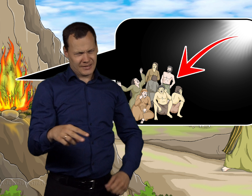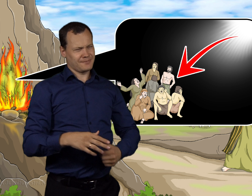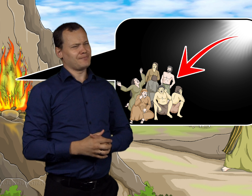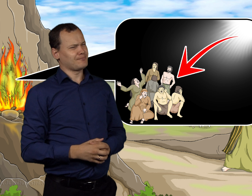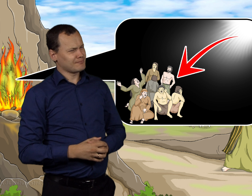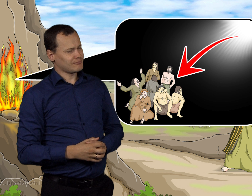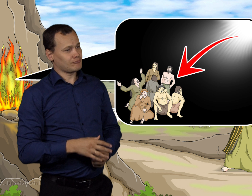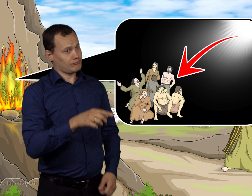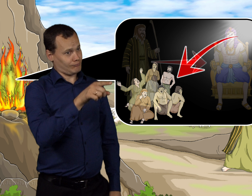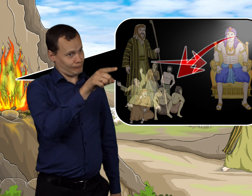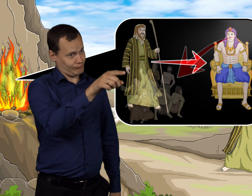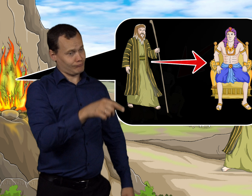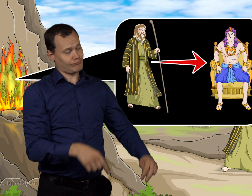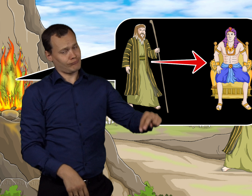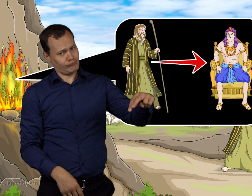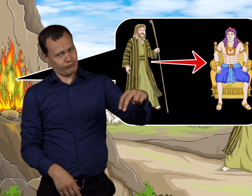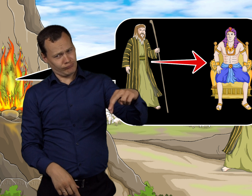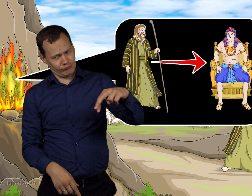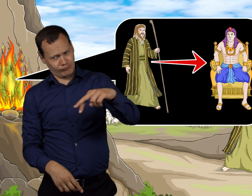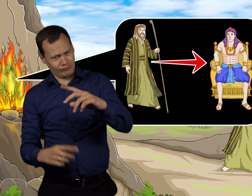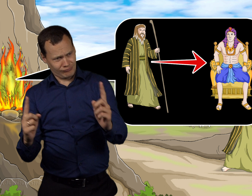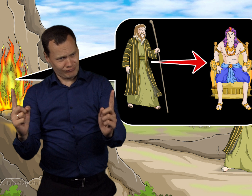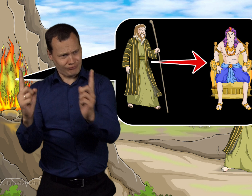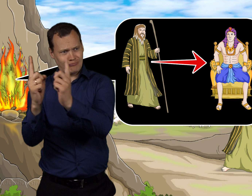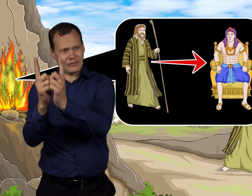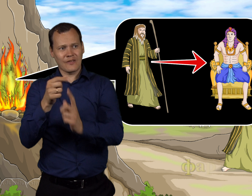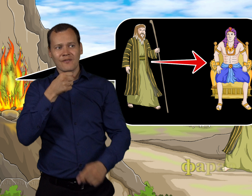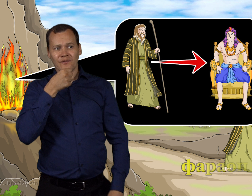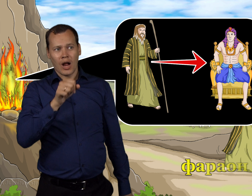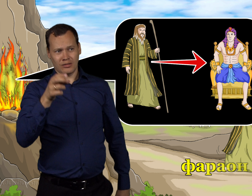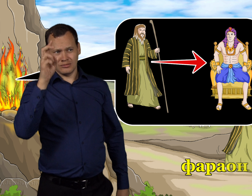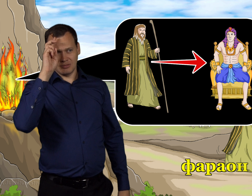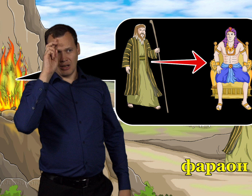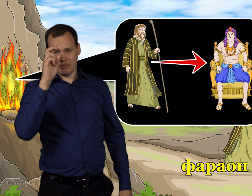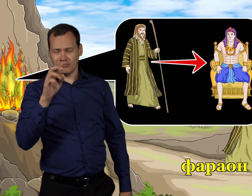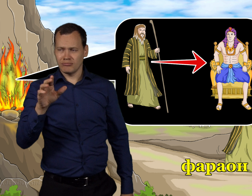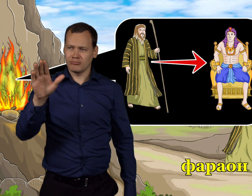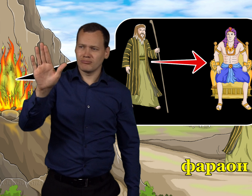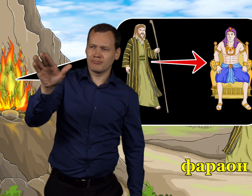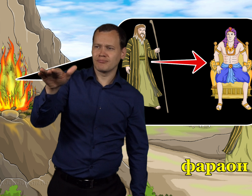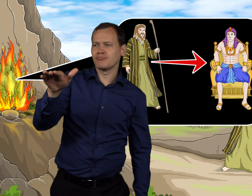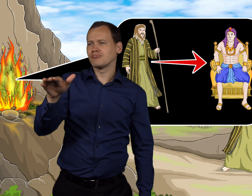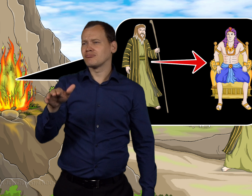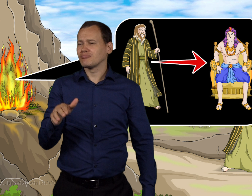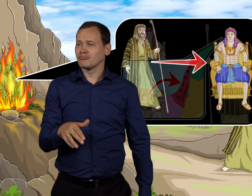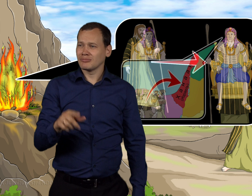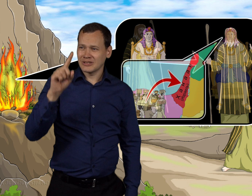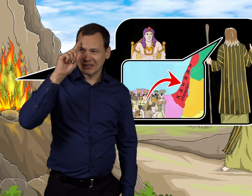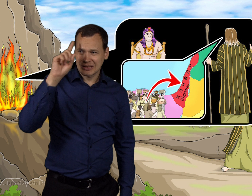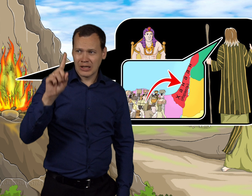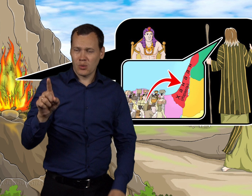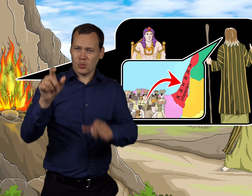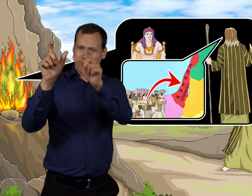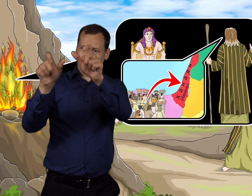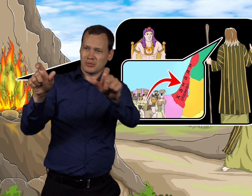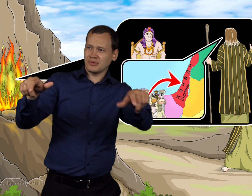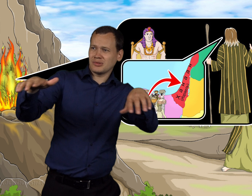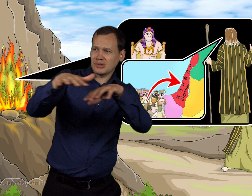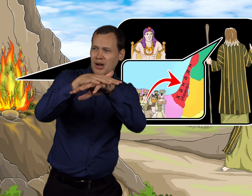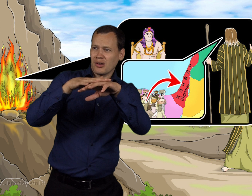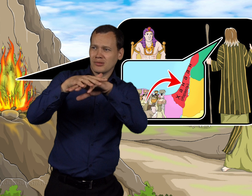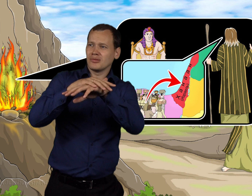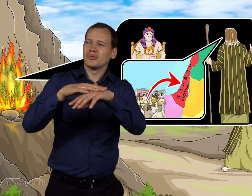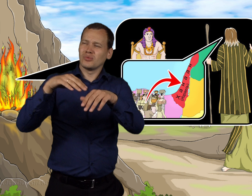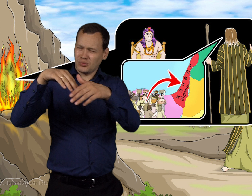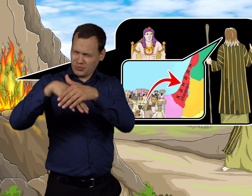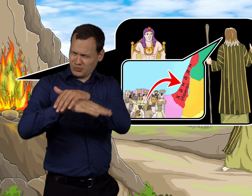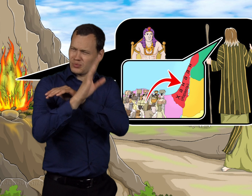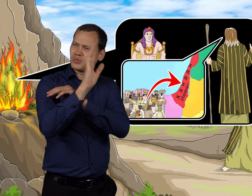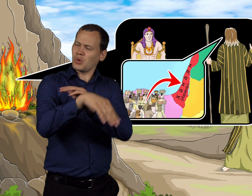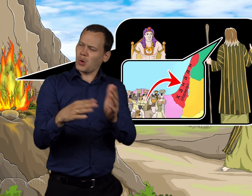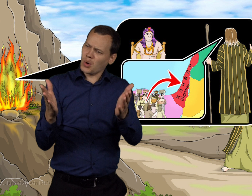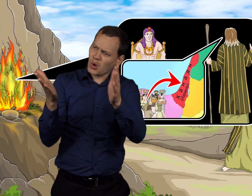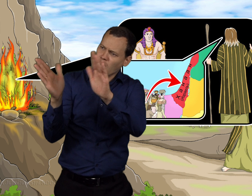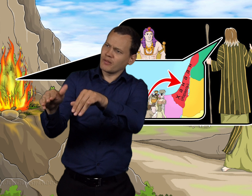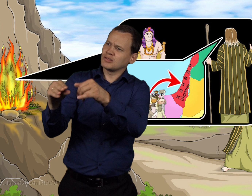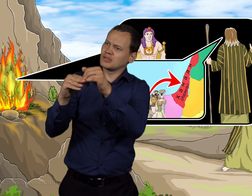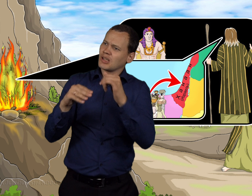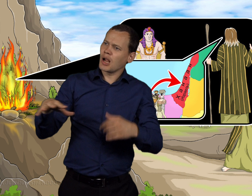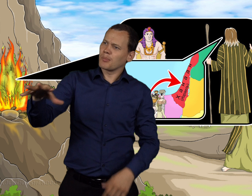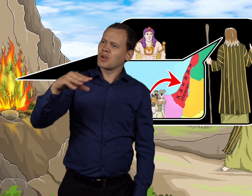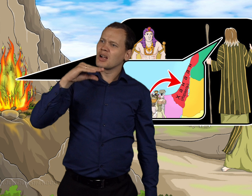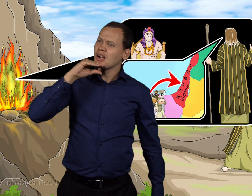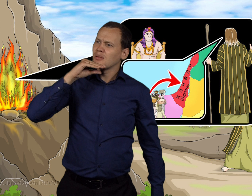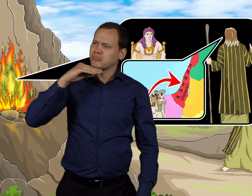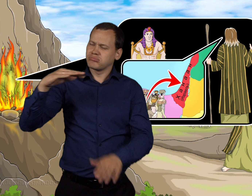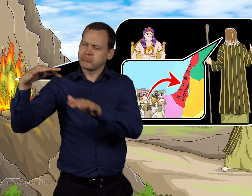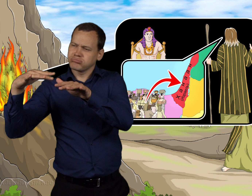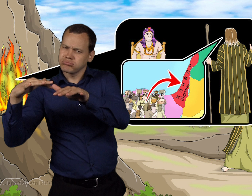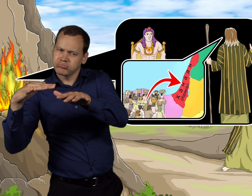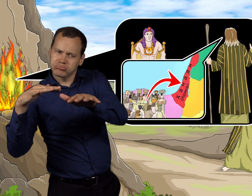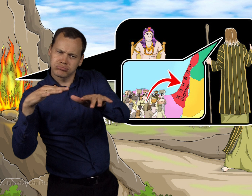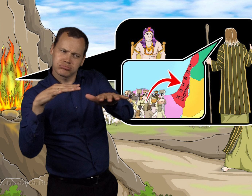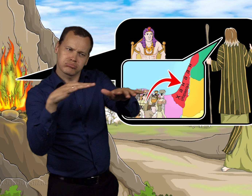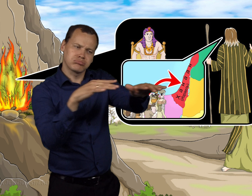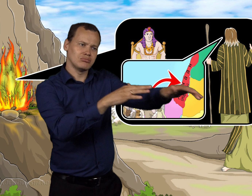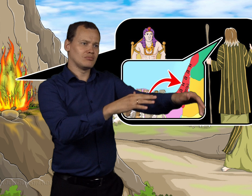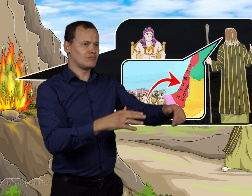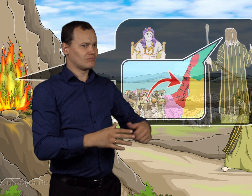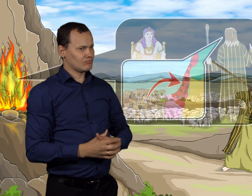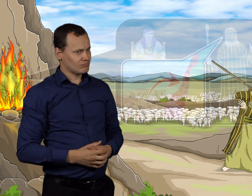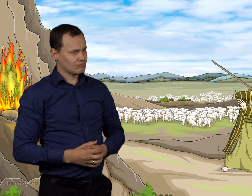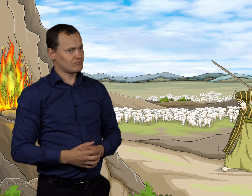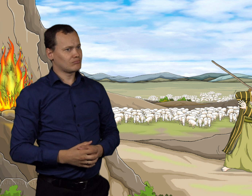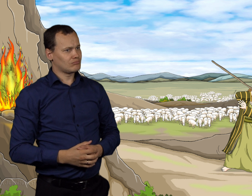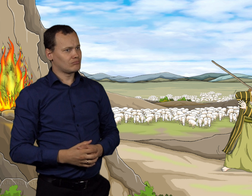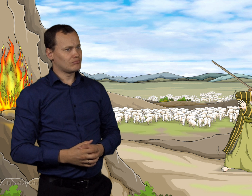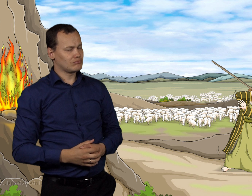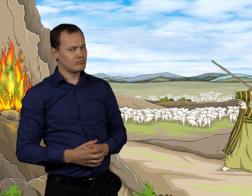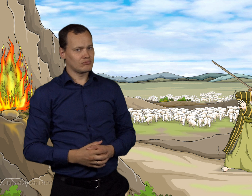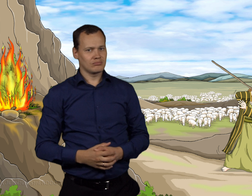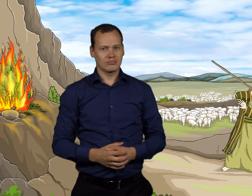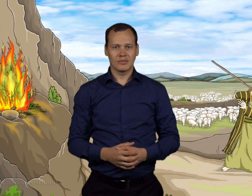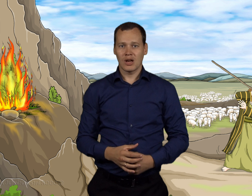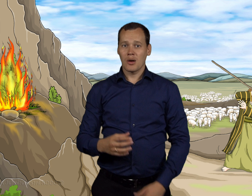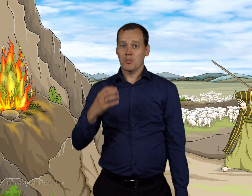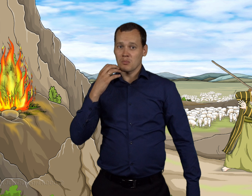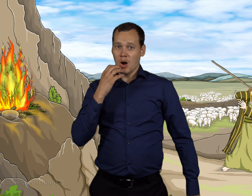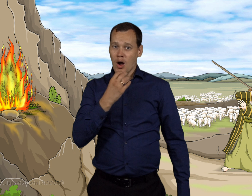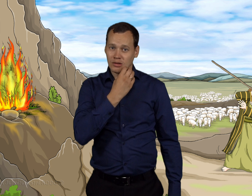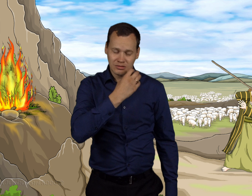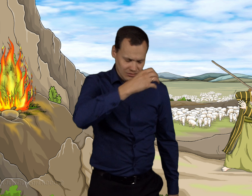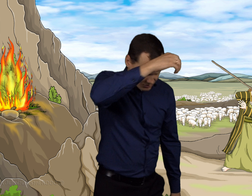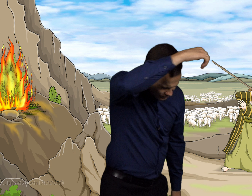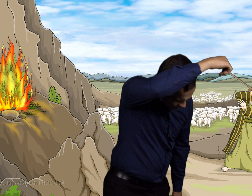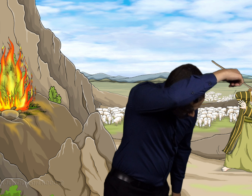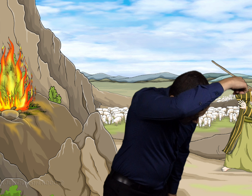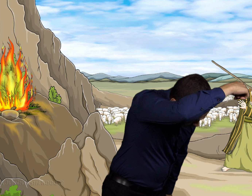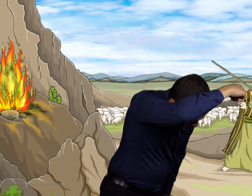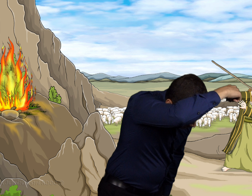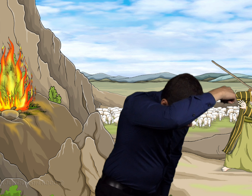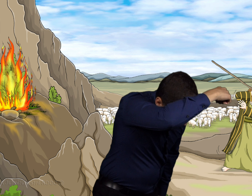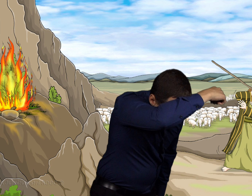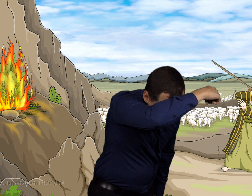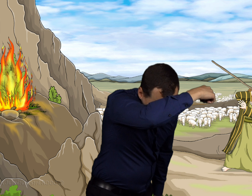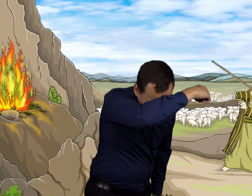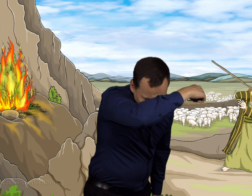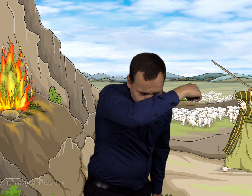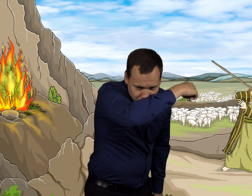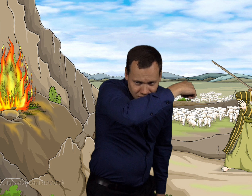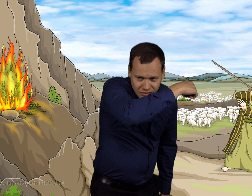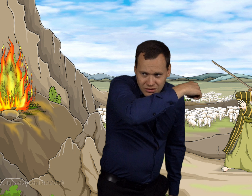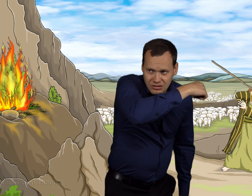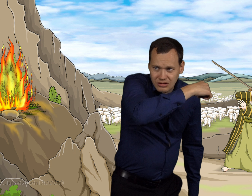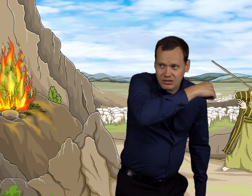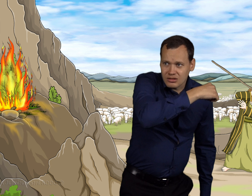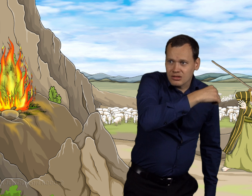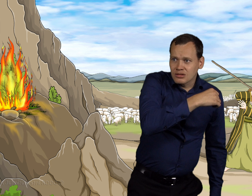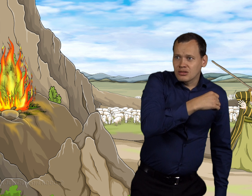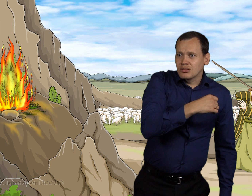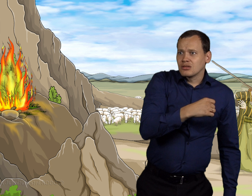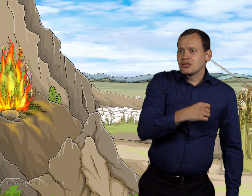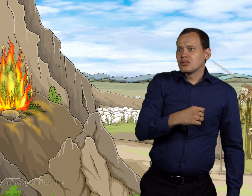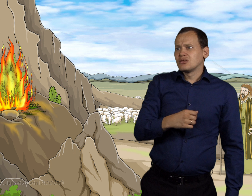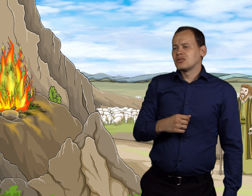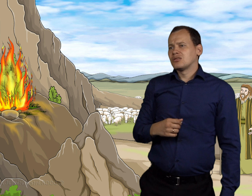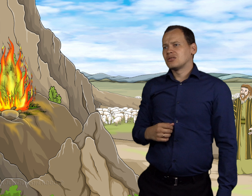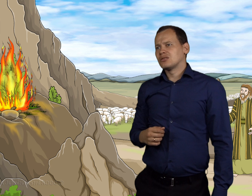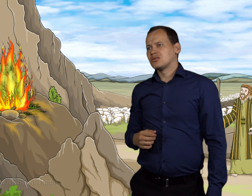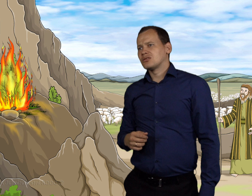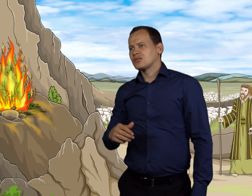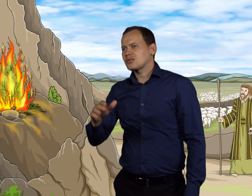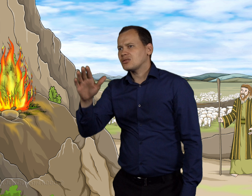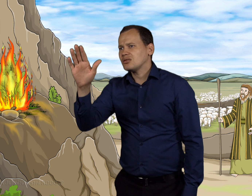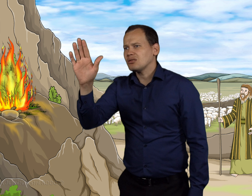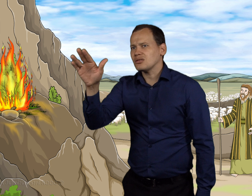I am sending you to Pharaoh to bring My people the Israelites out of Egypt.”